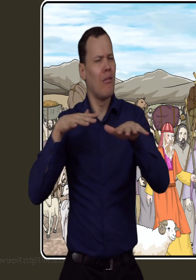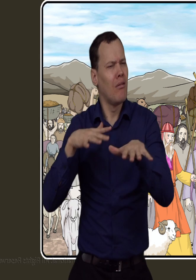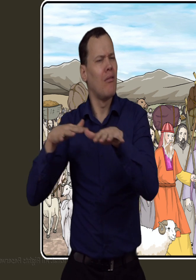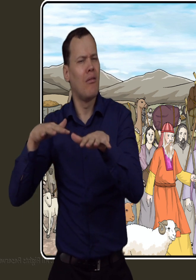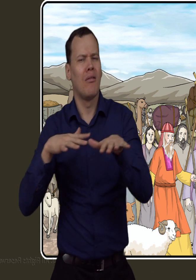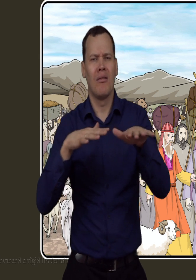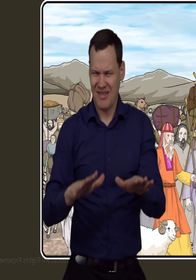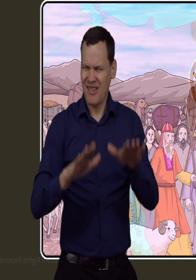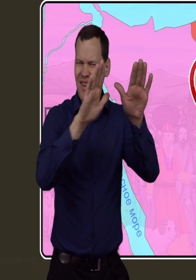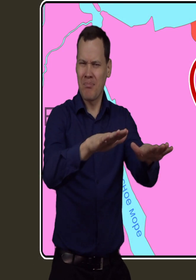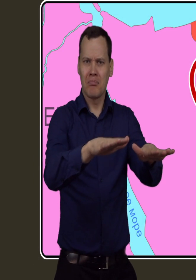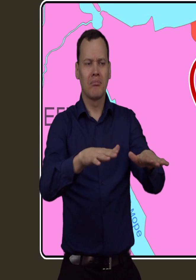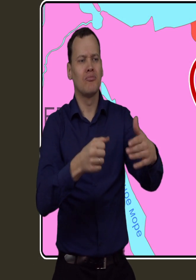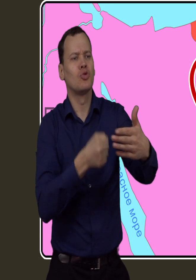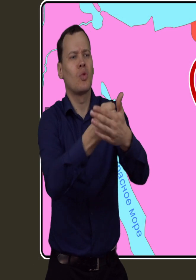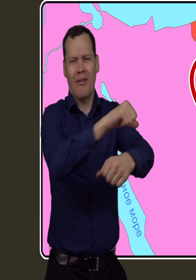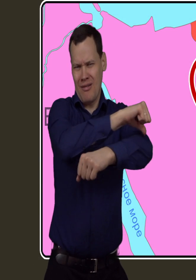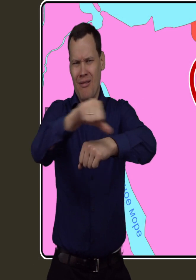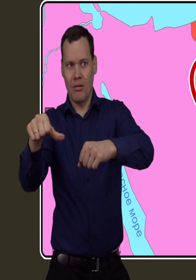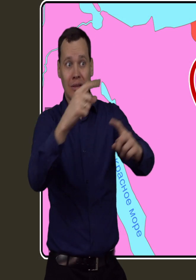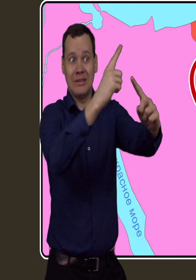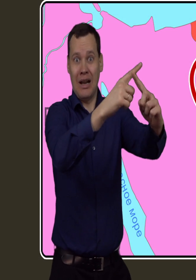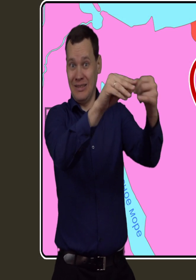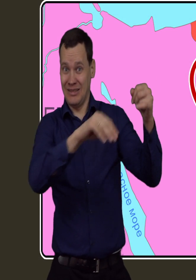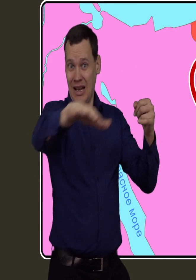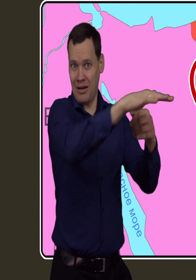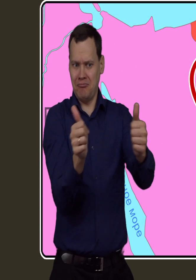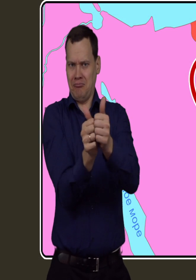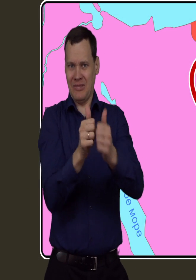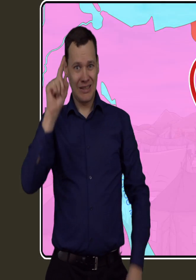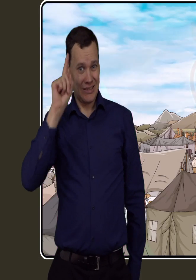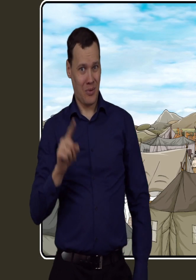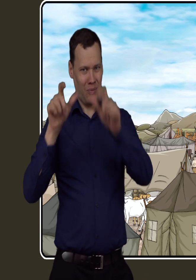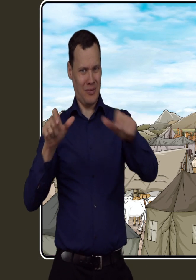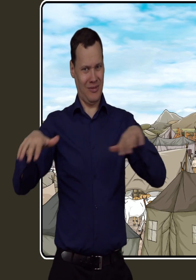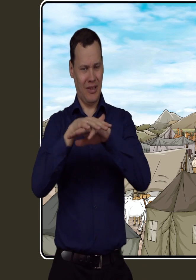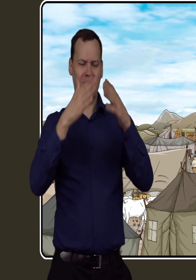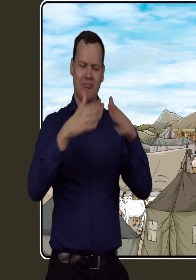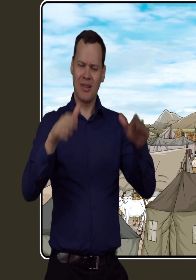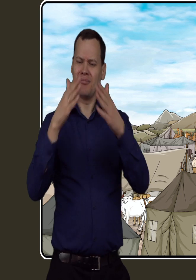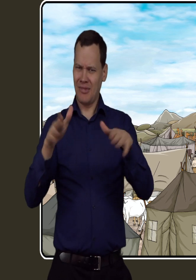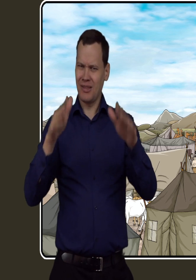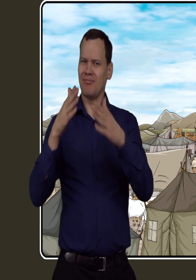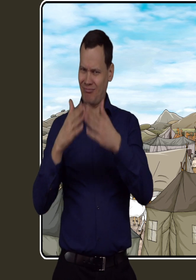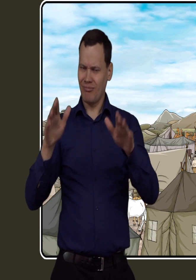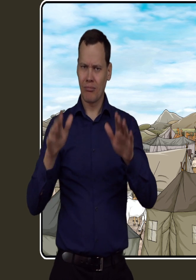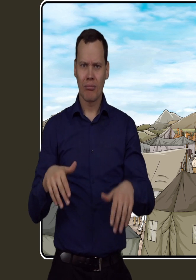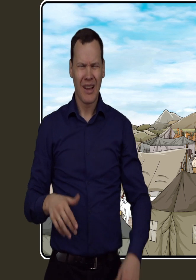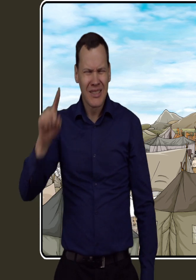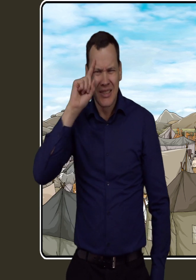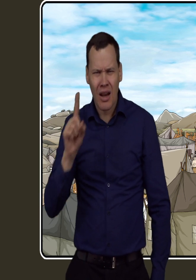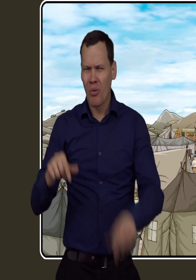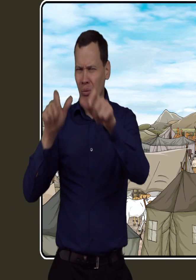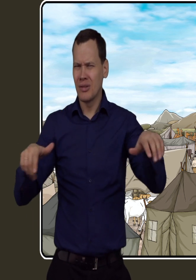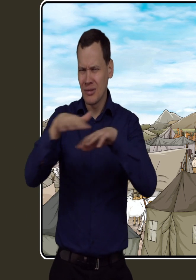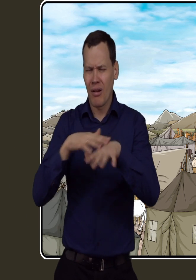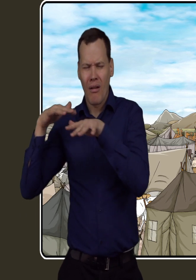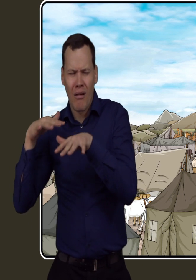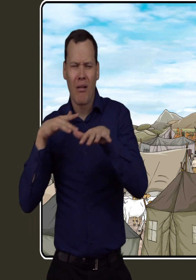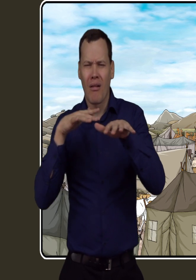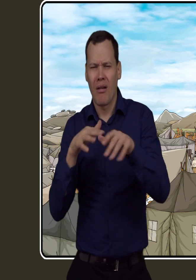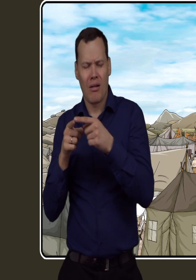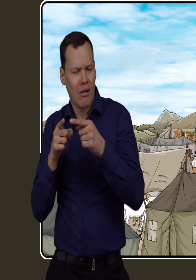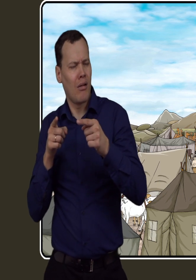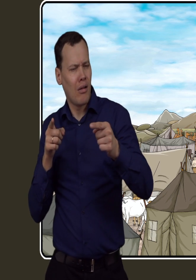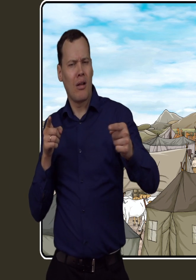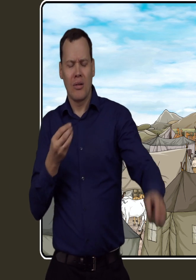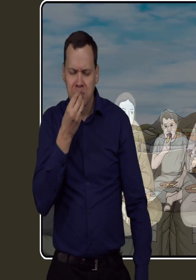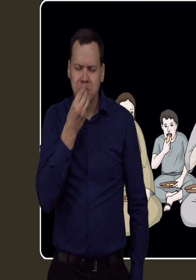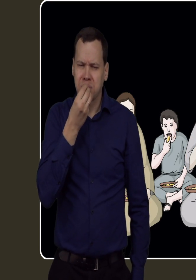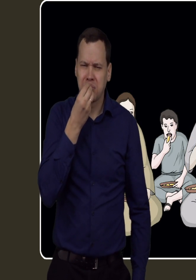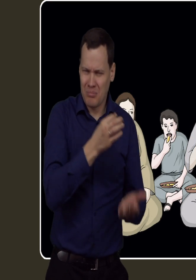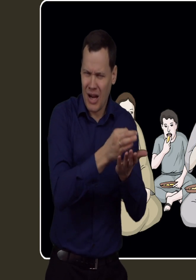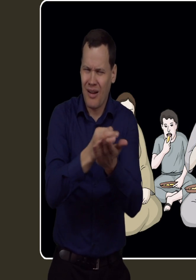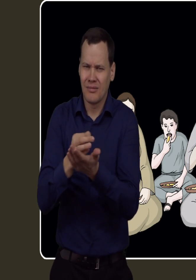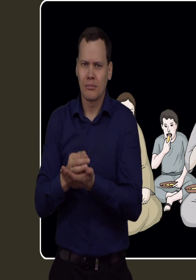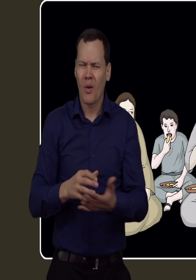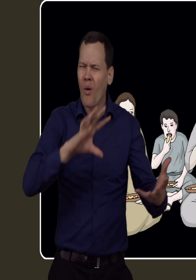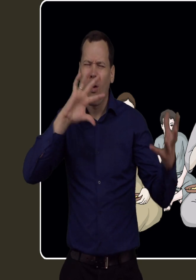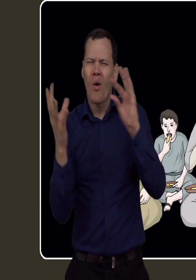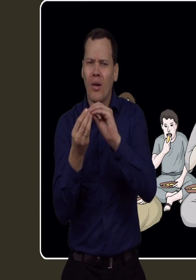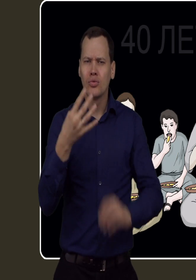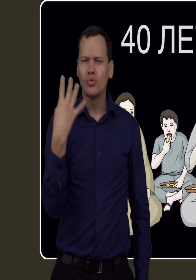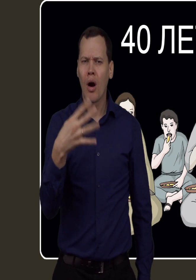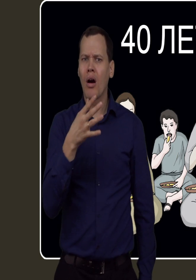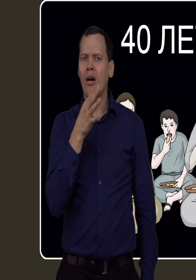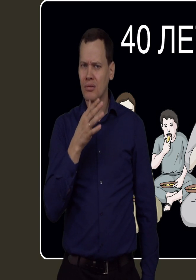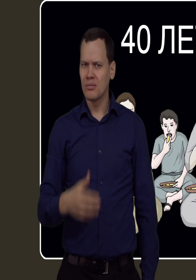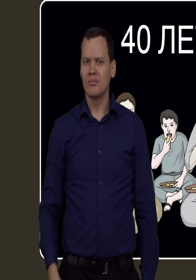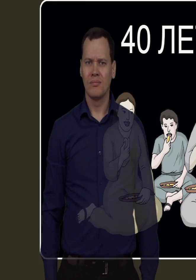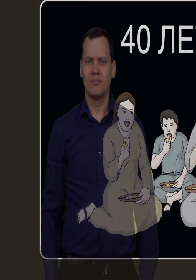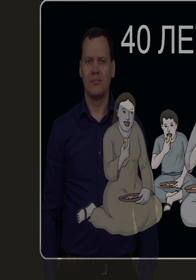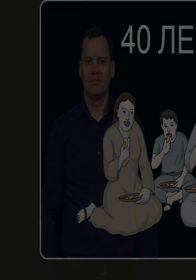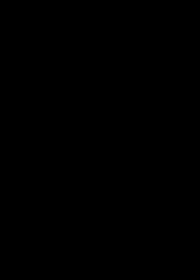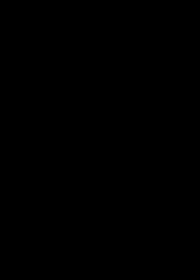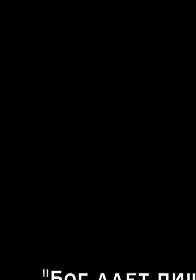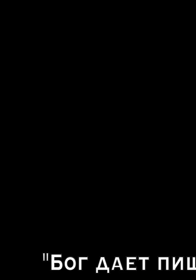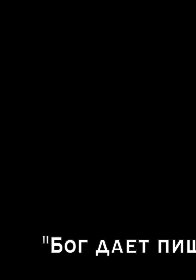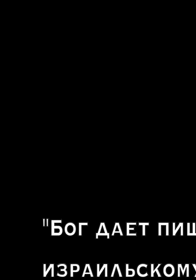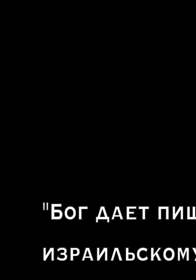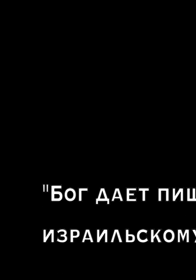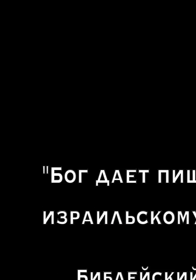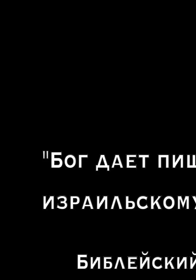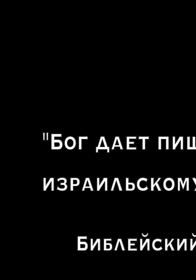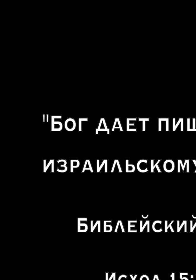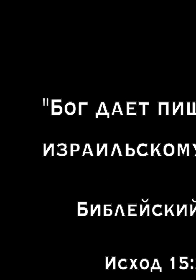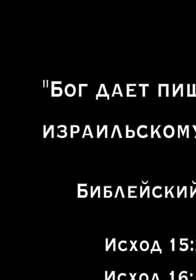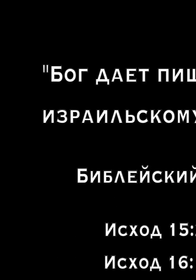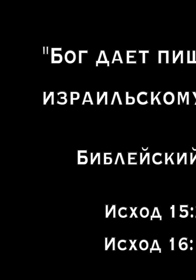they ate manna until they reached the border of Canaan.